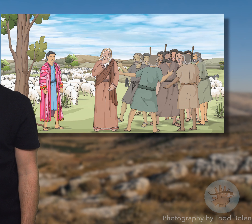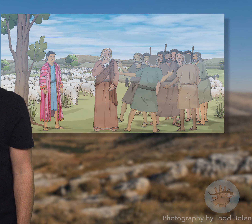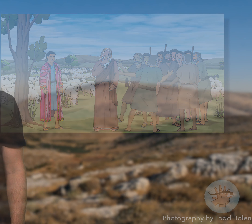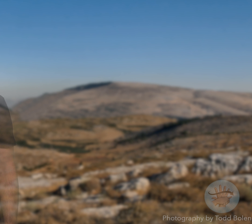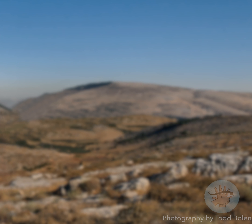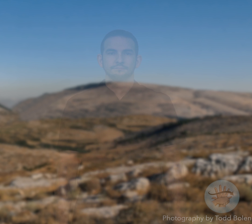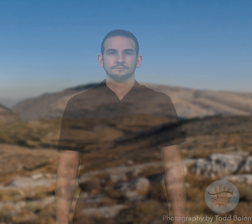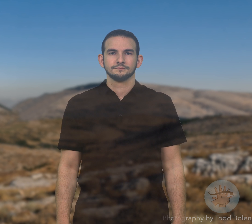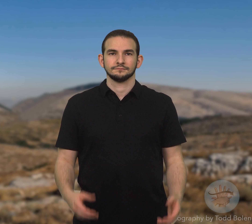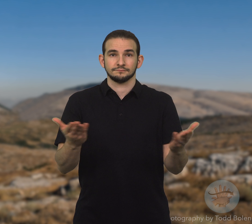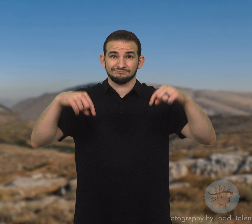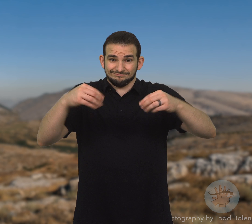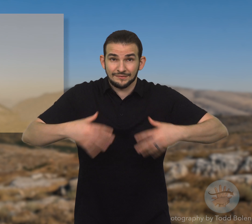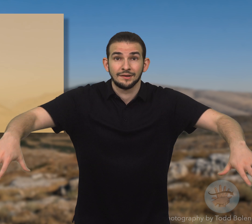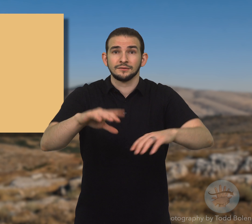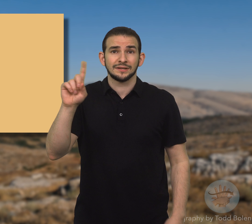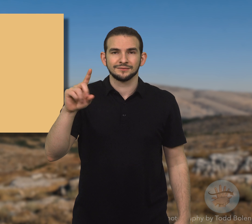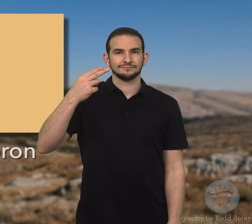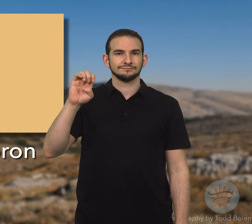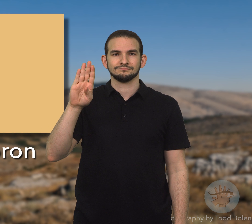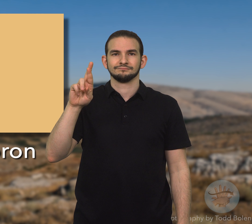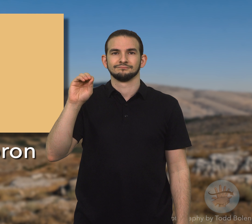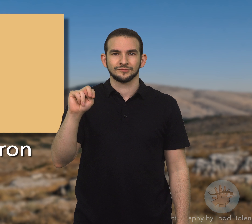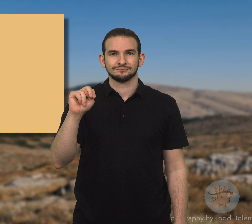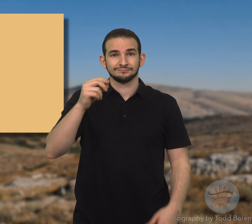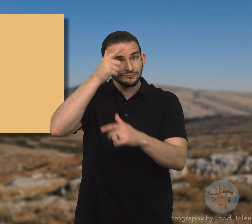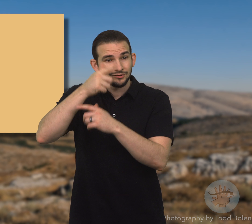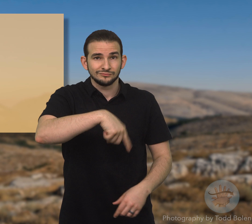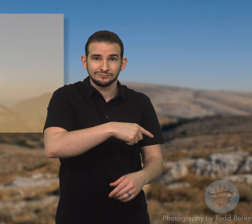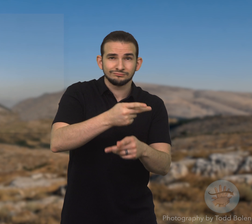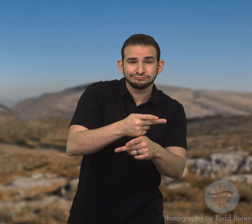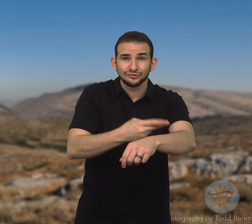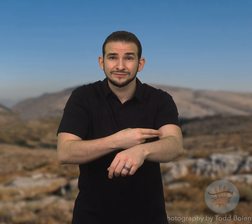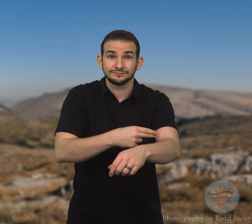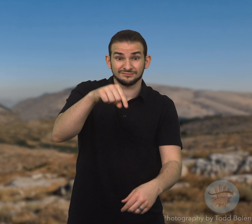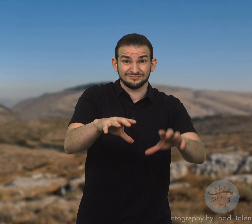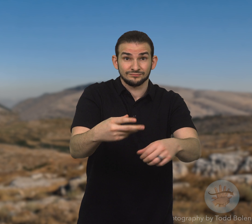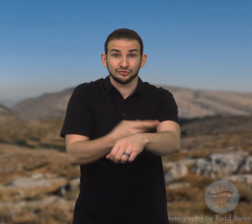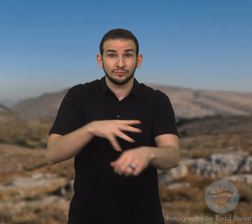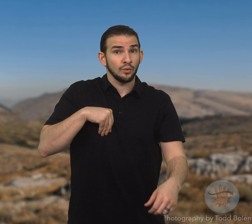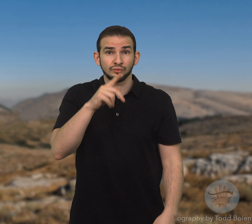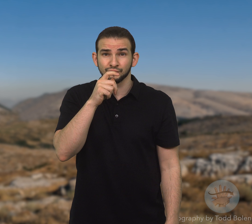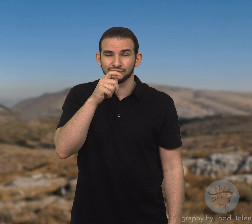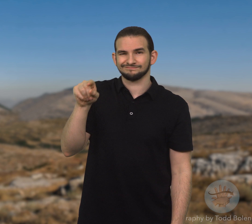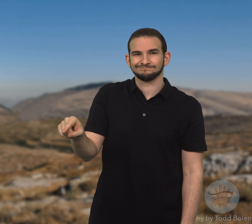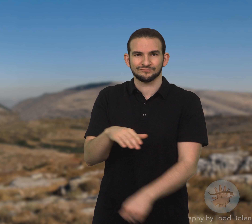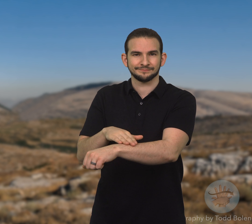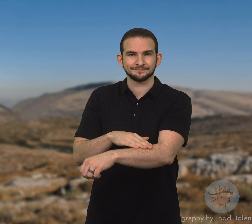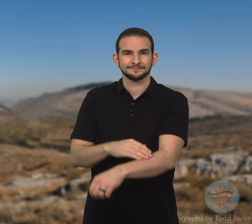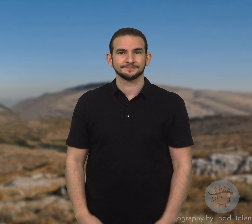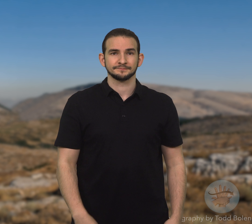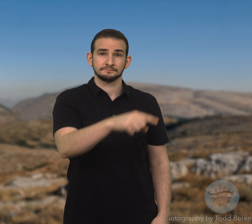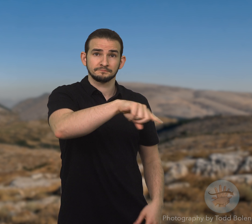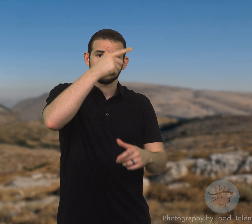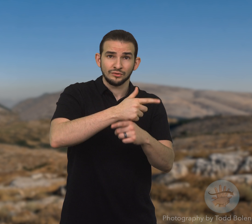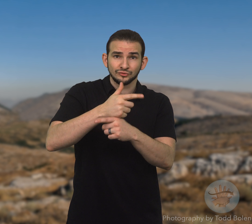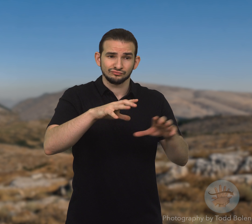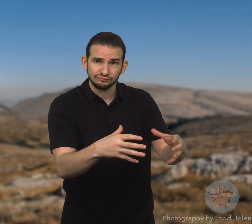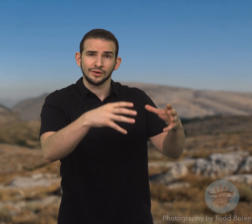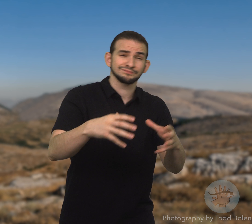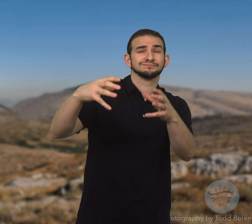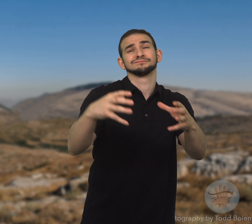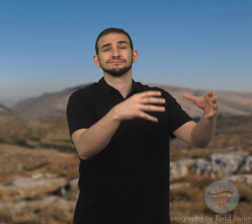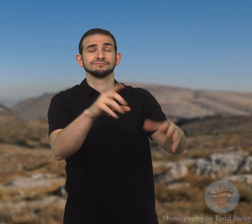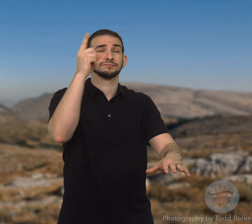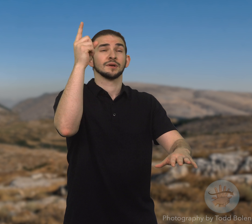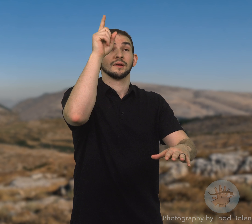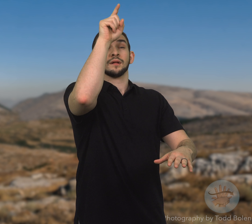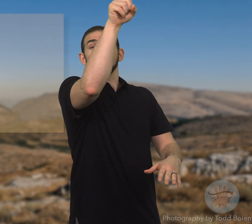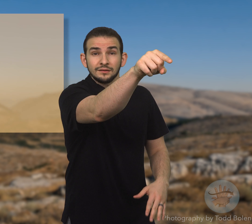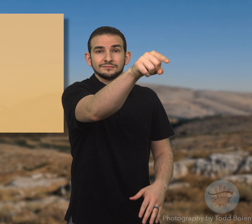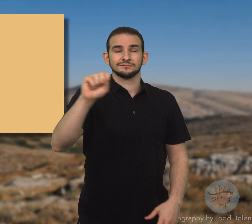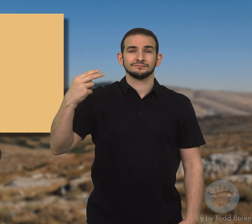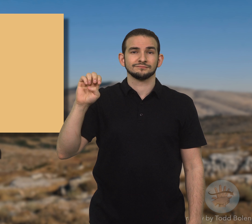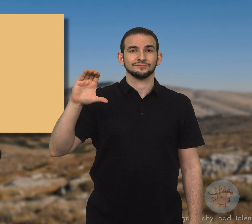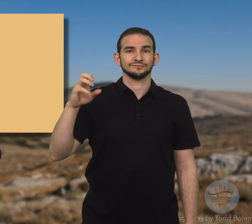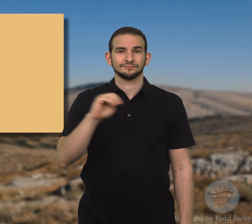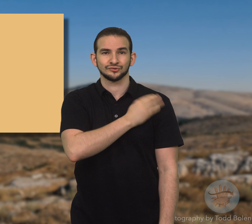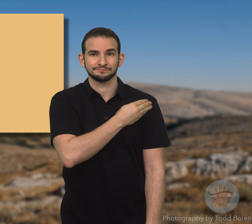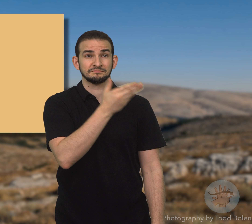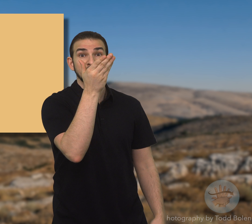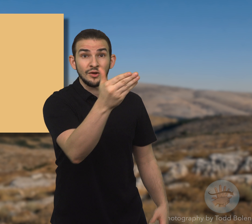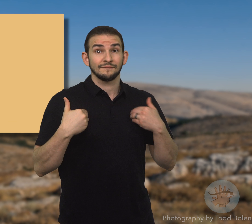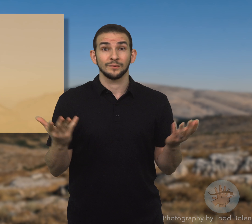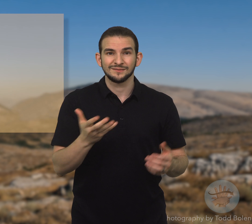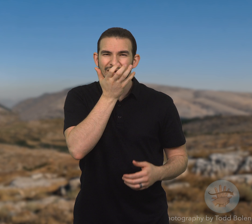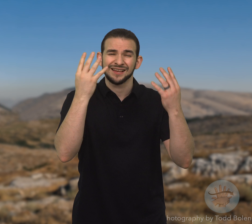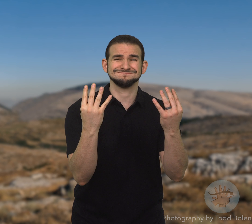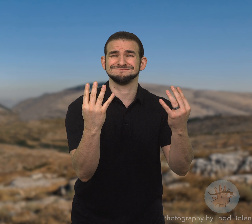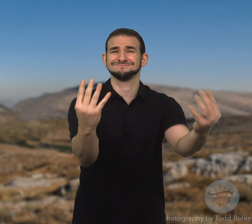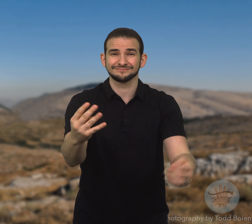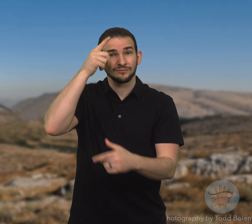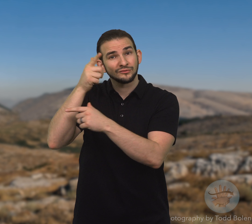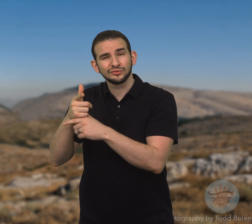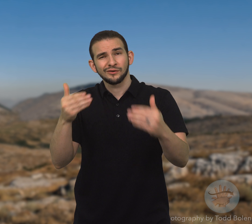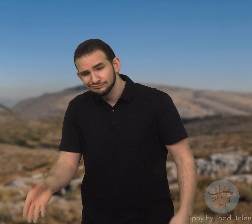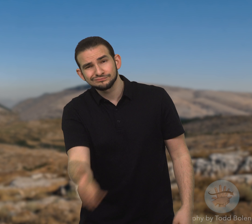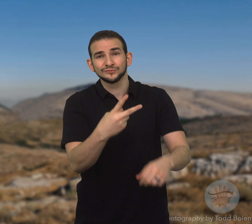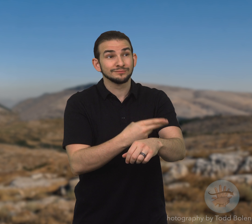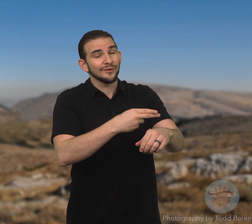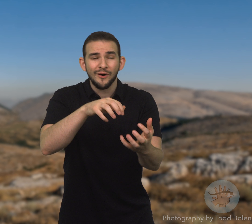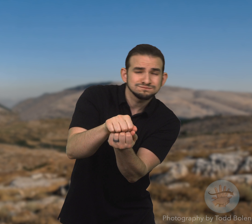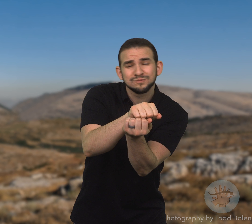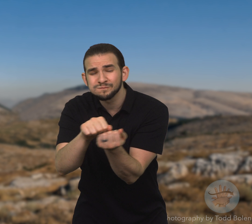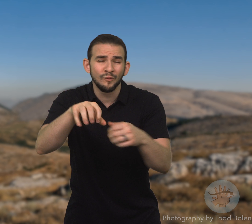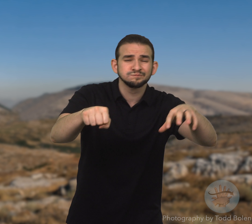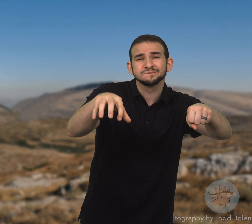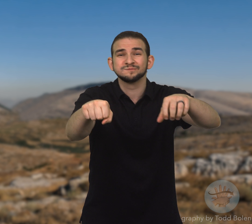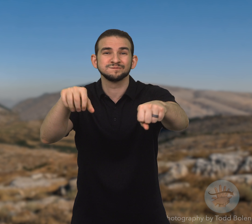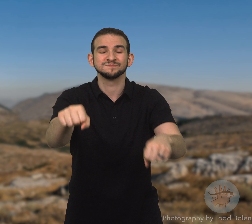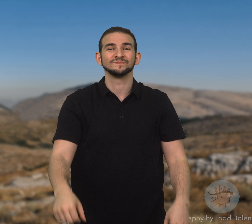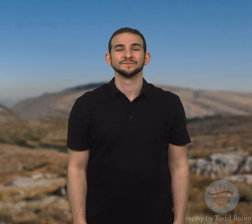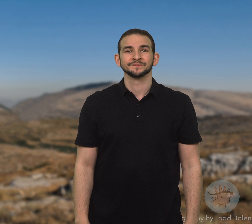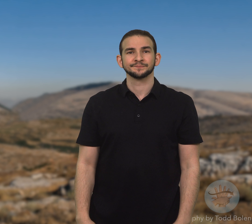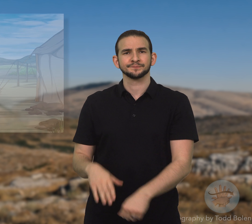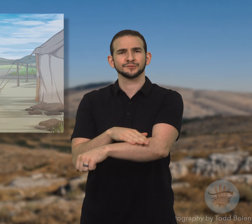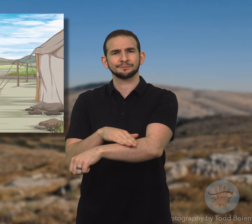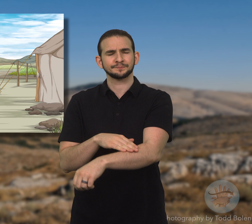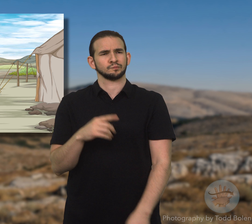Some time later, Joseph’s brothers had gone to pasture their father’s flocks near Shechem.